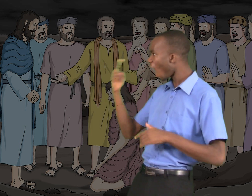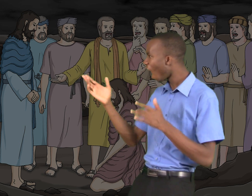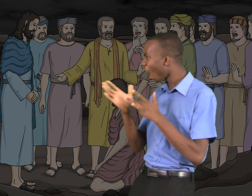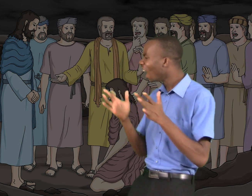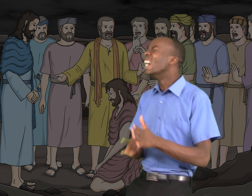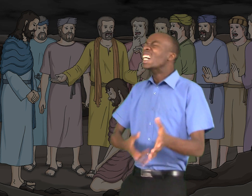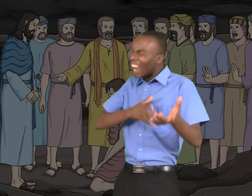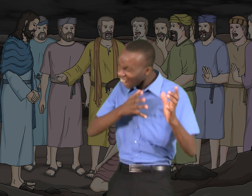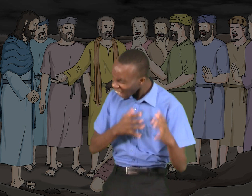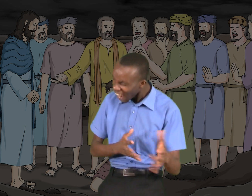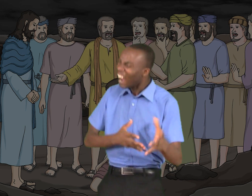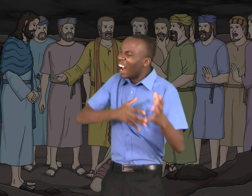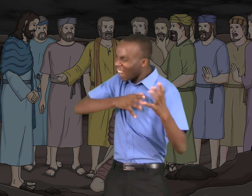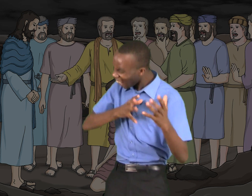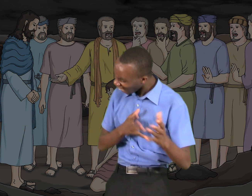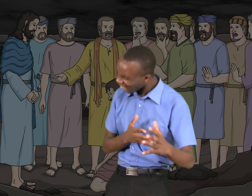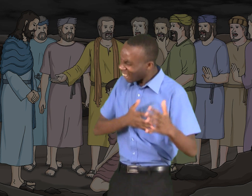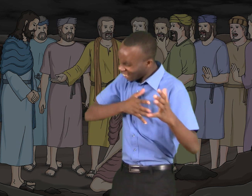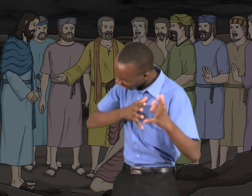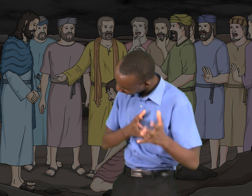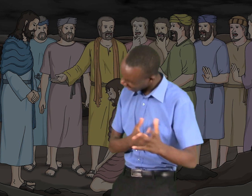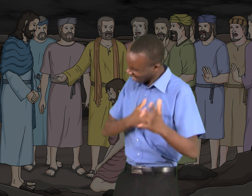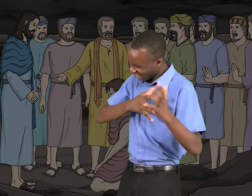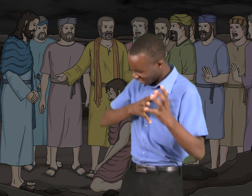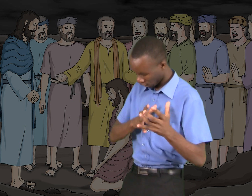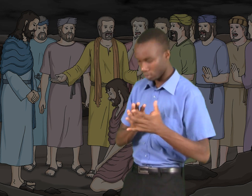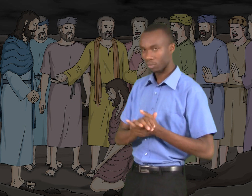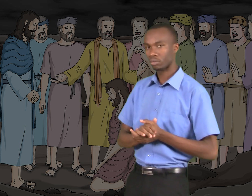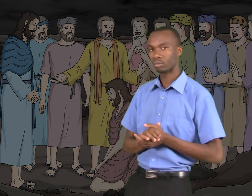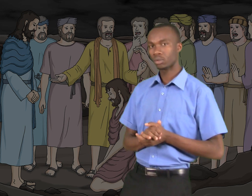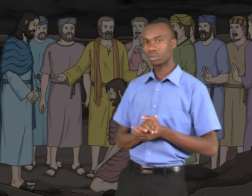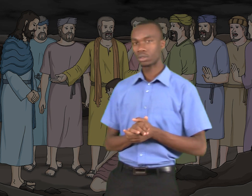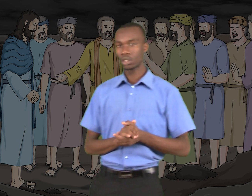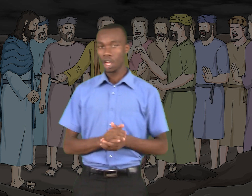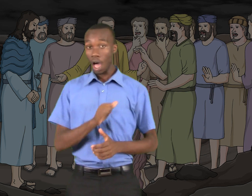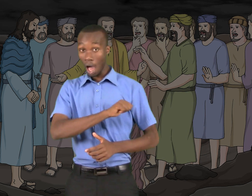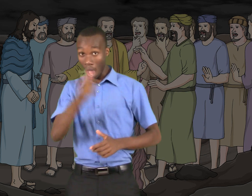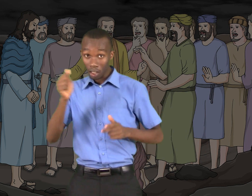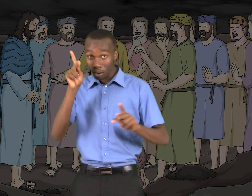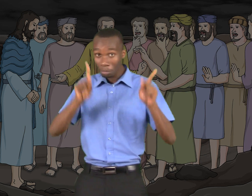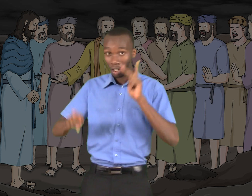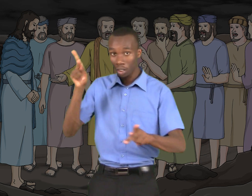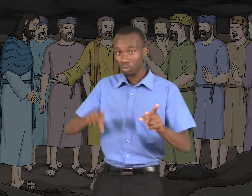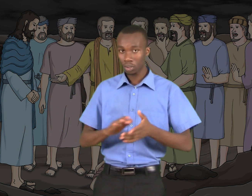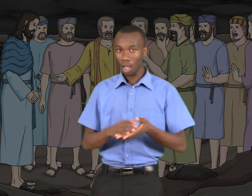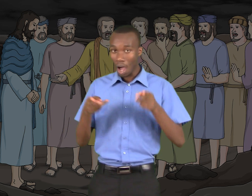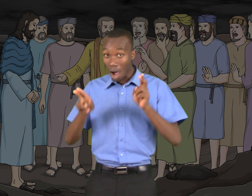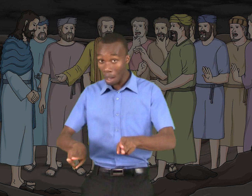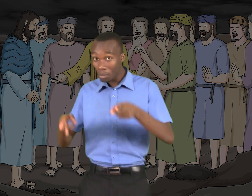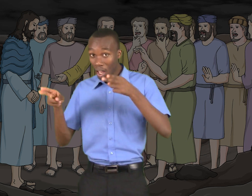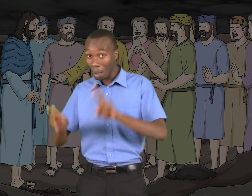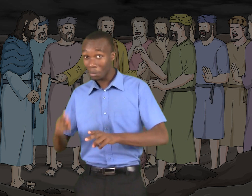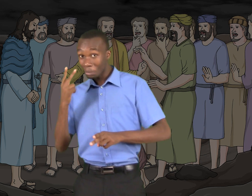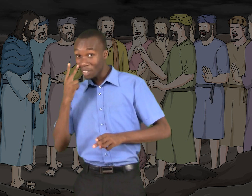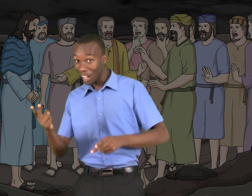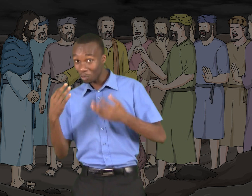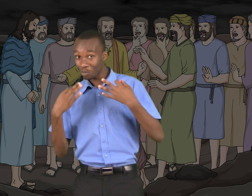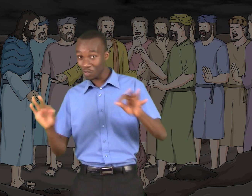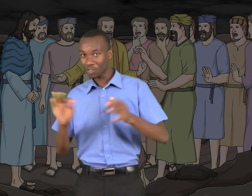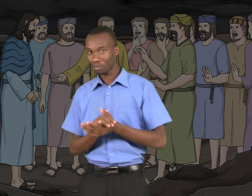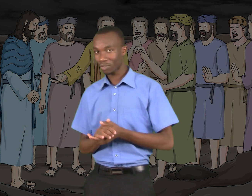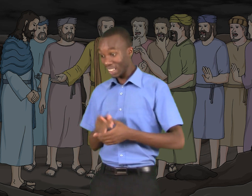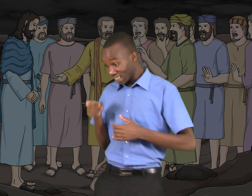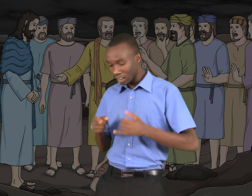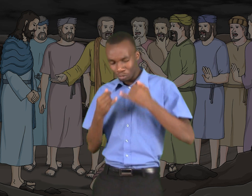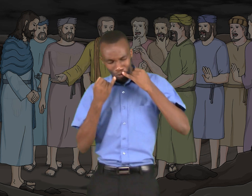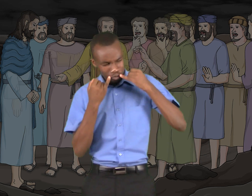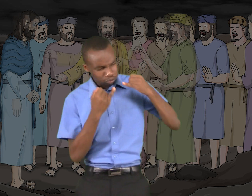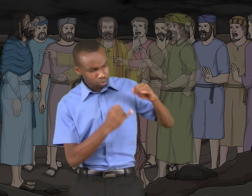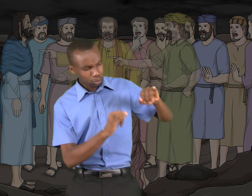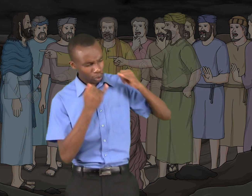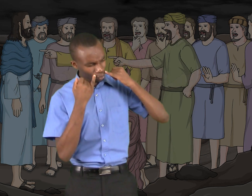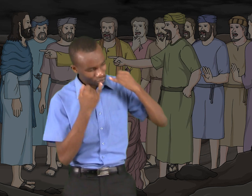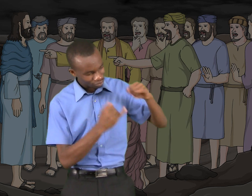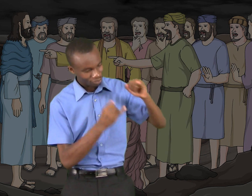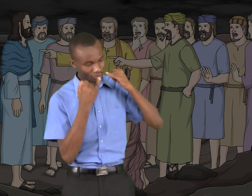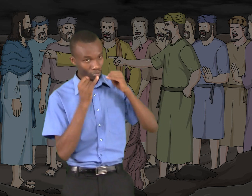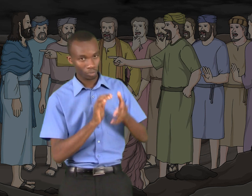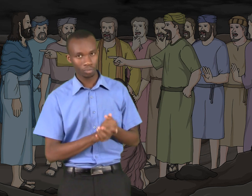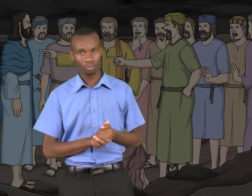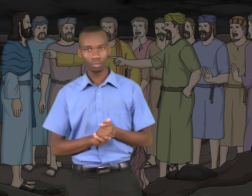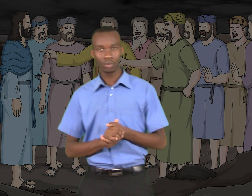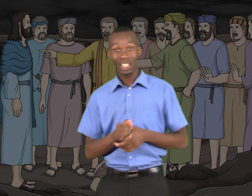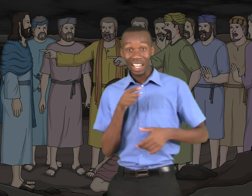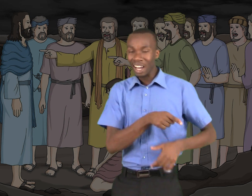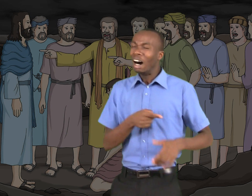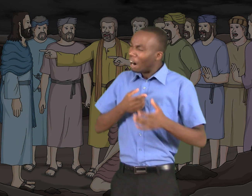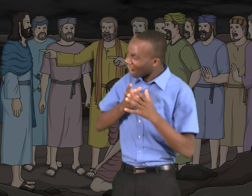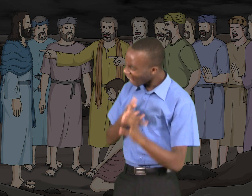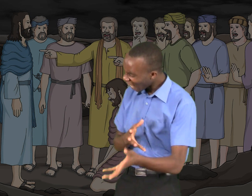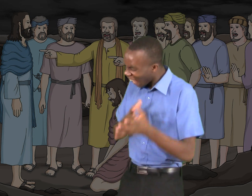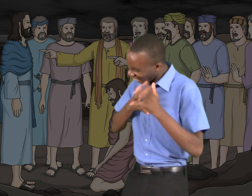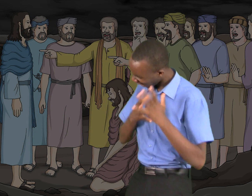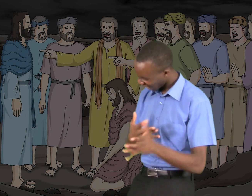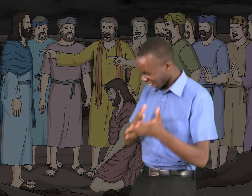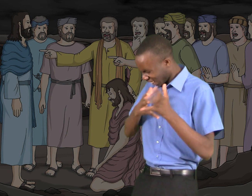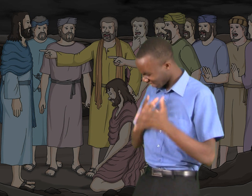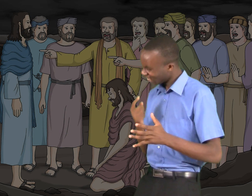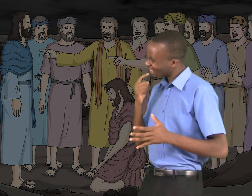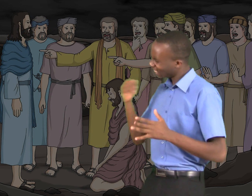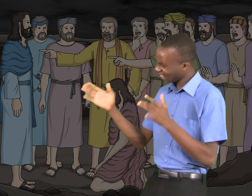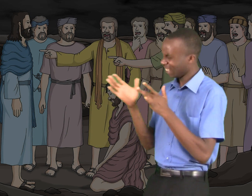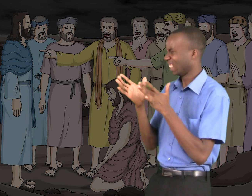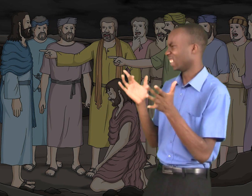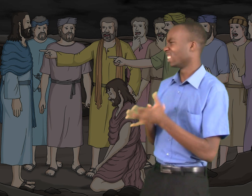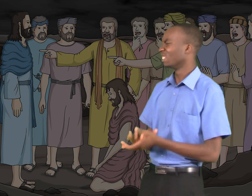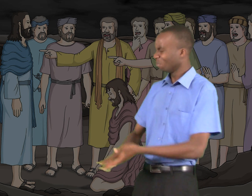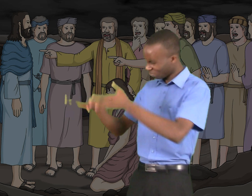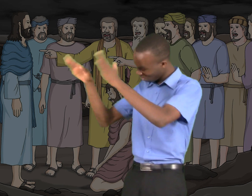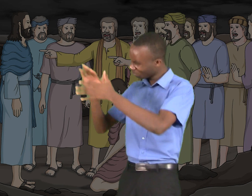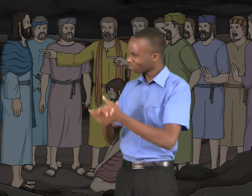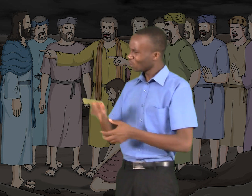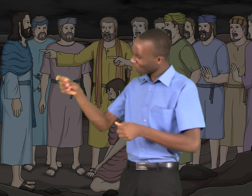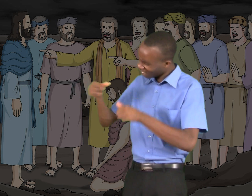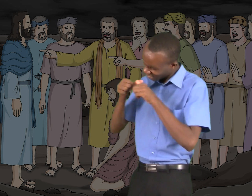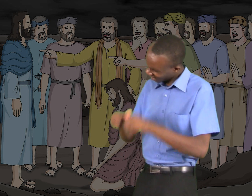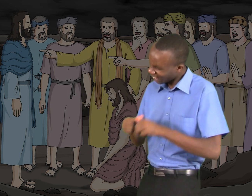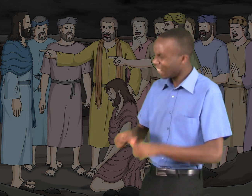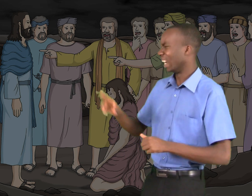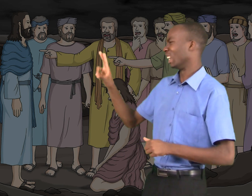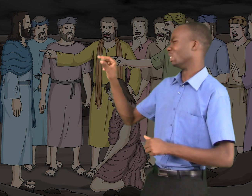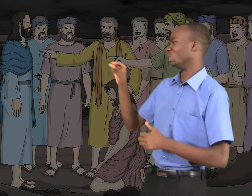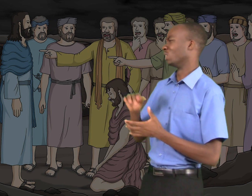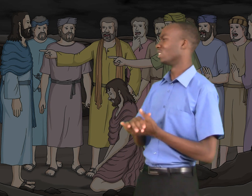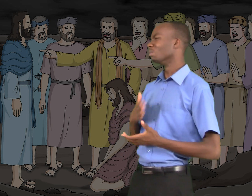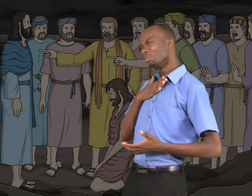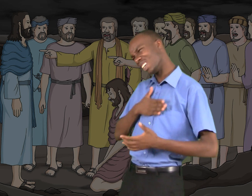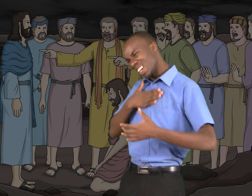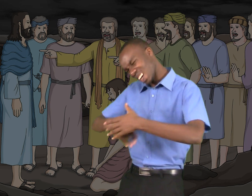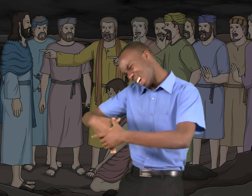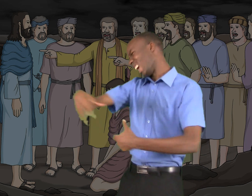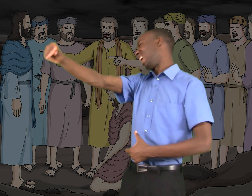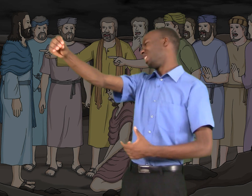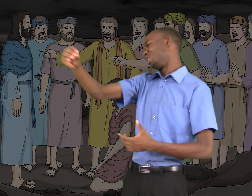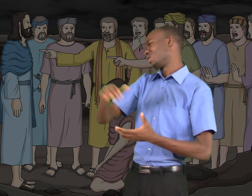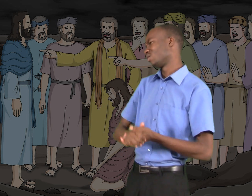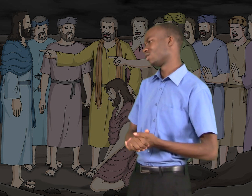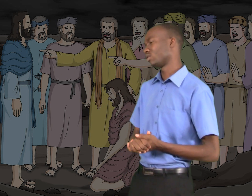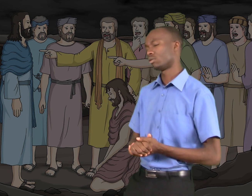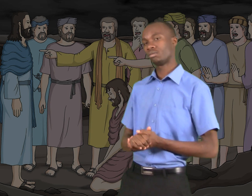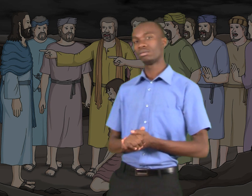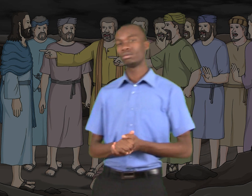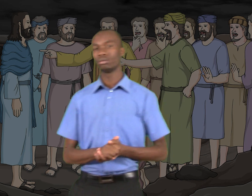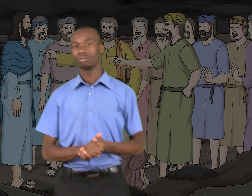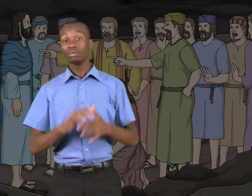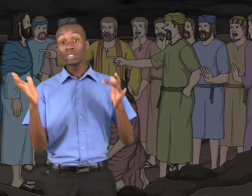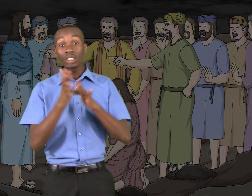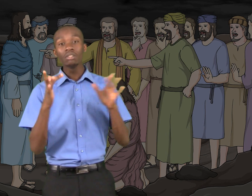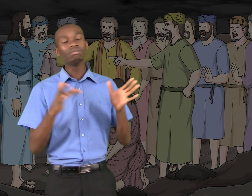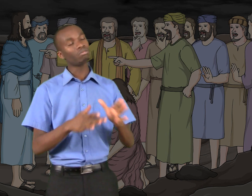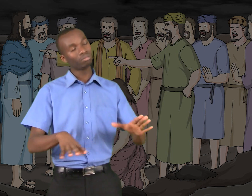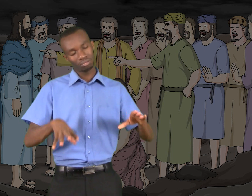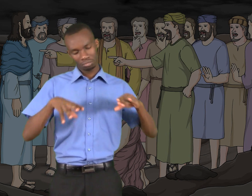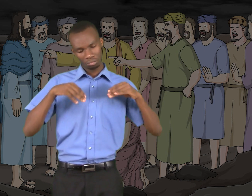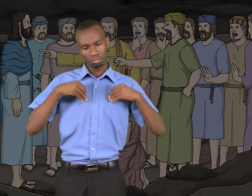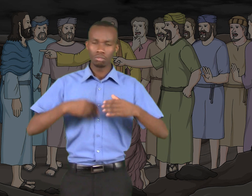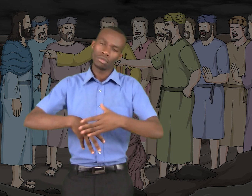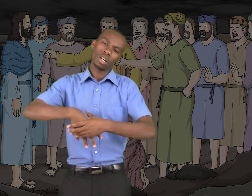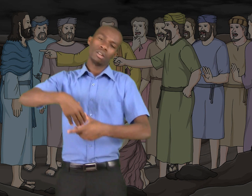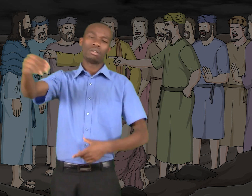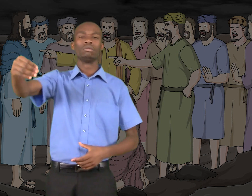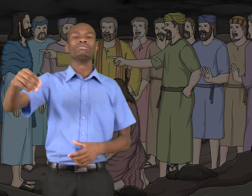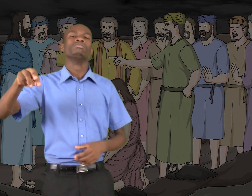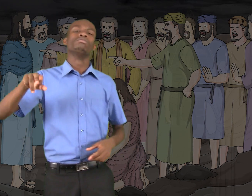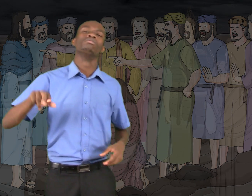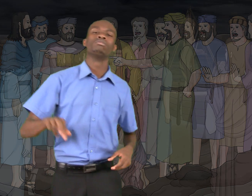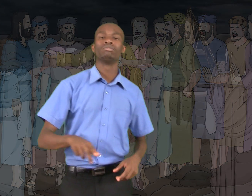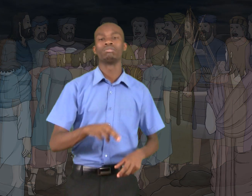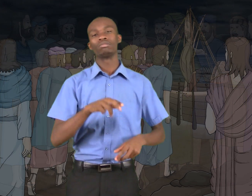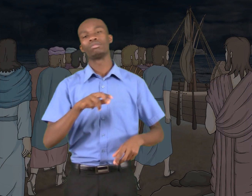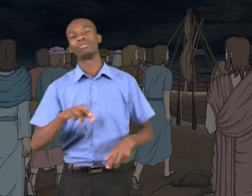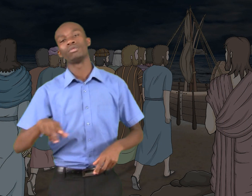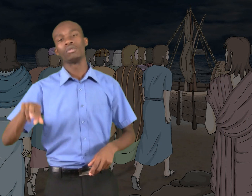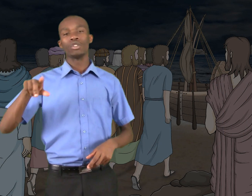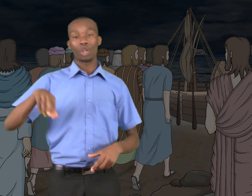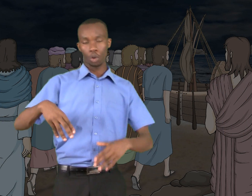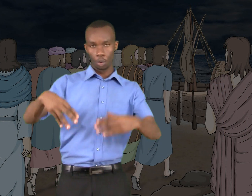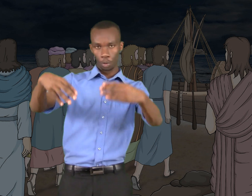Those who had seen it described what had happened to the demon-possessed man and also to the pigs. And the people began to beg Jesus to leave their region.